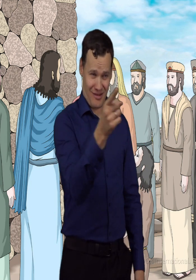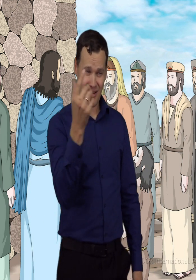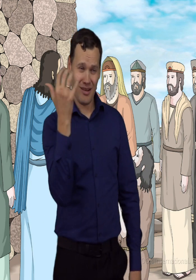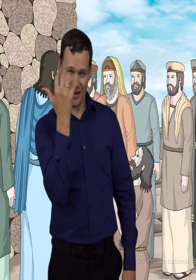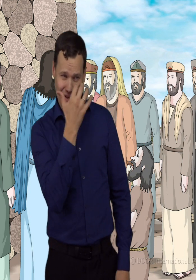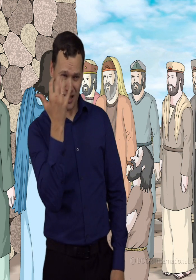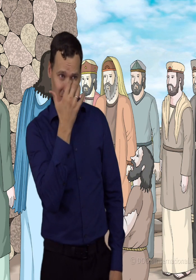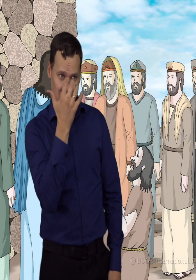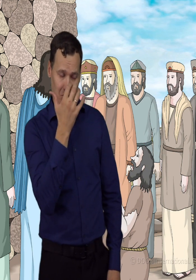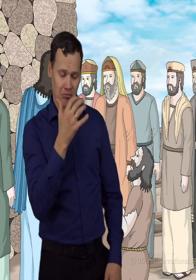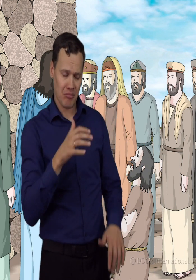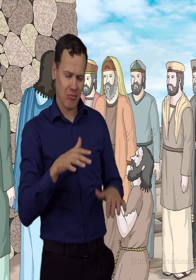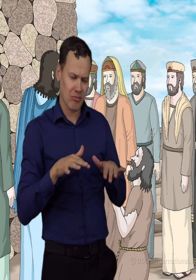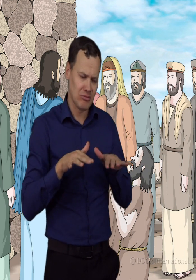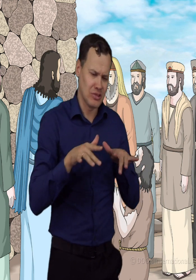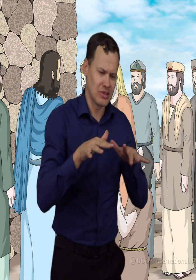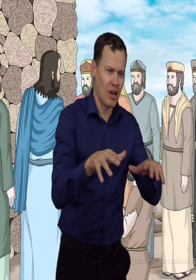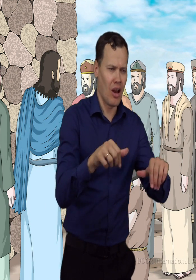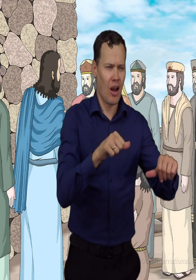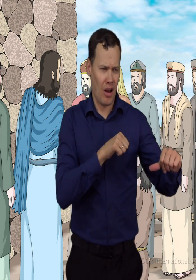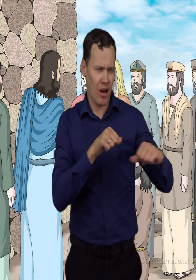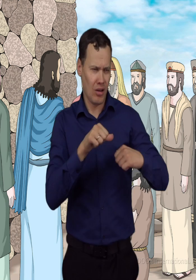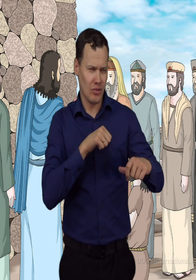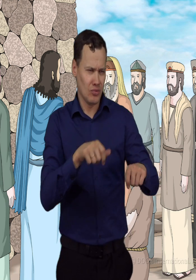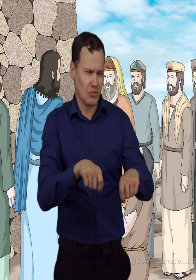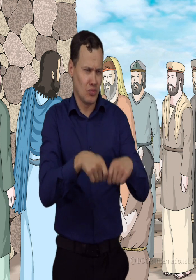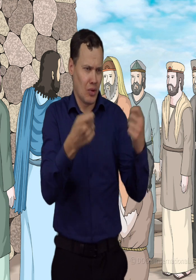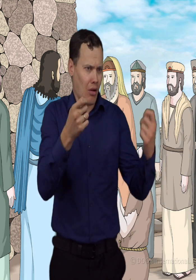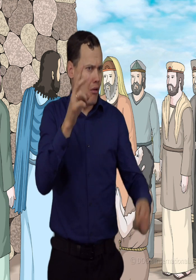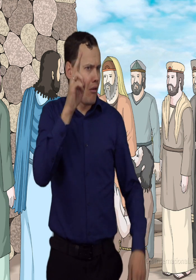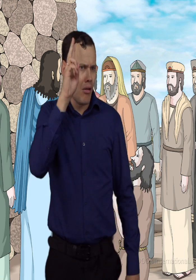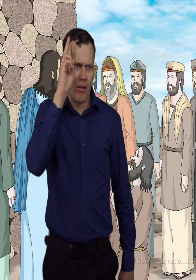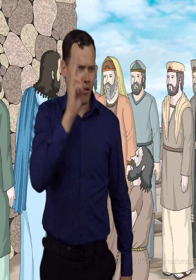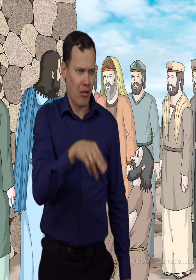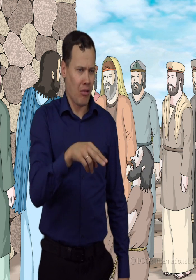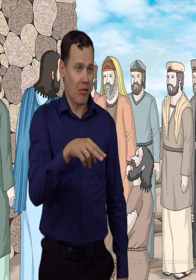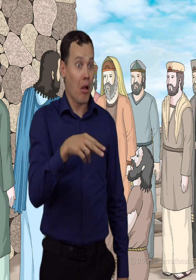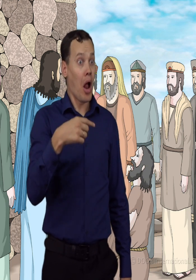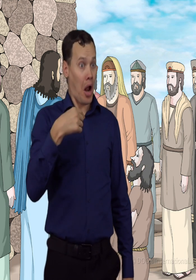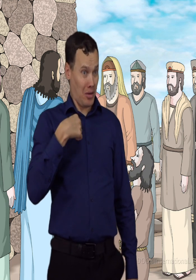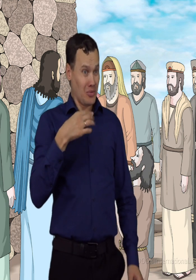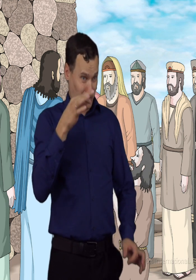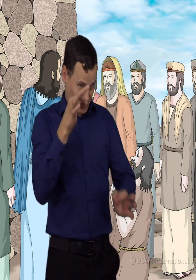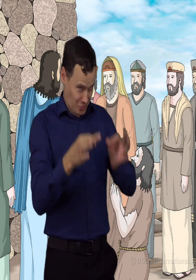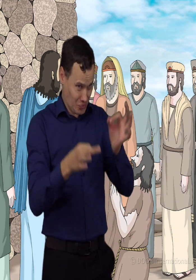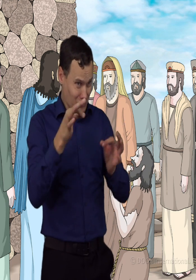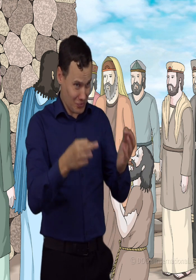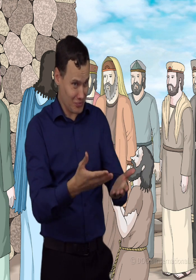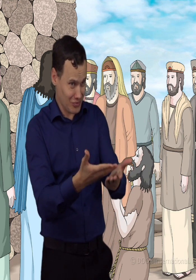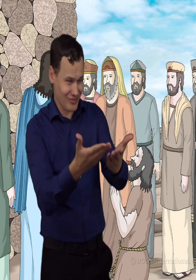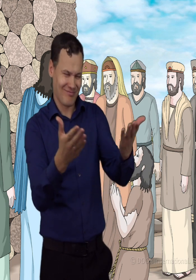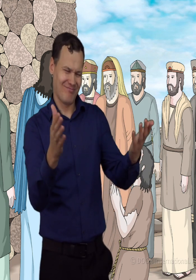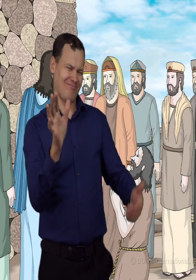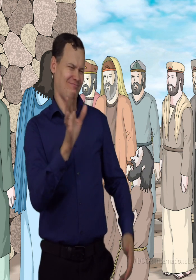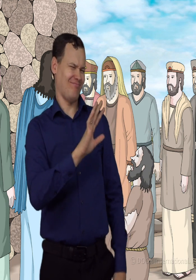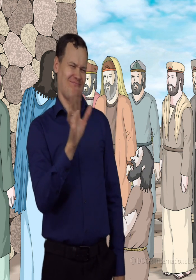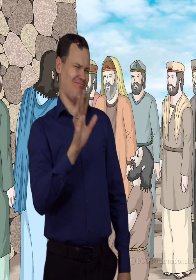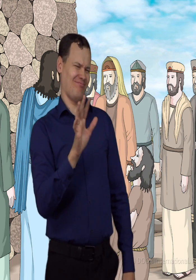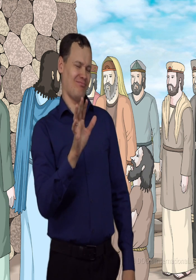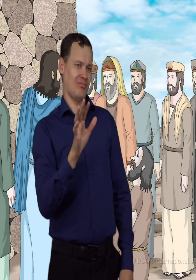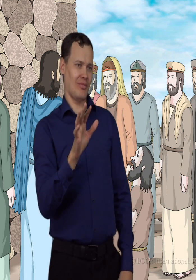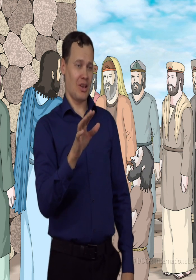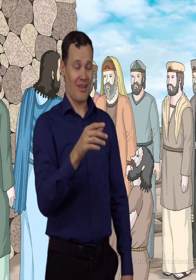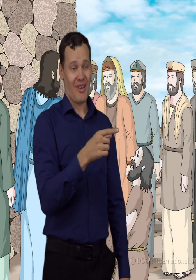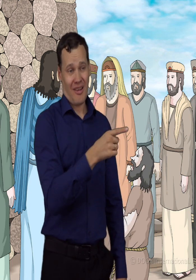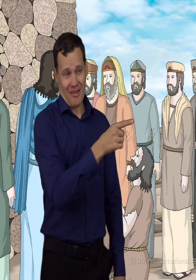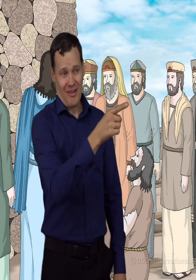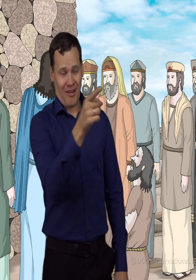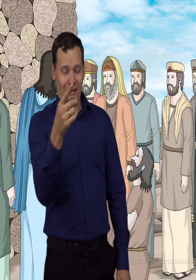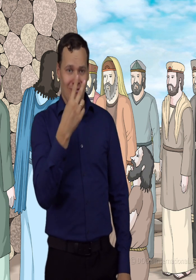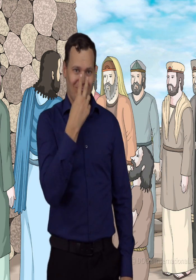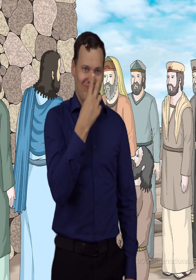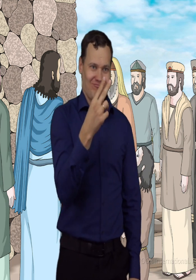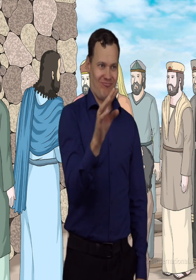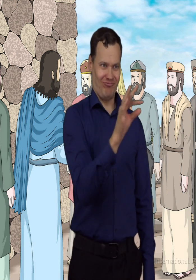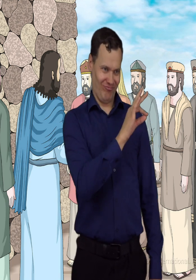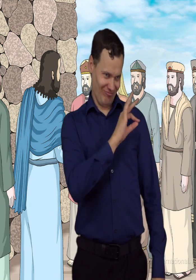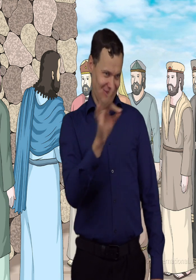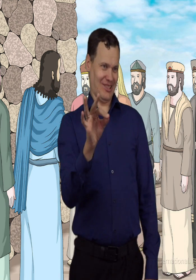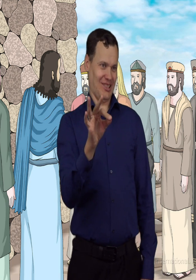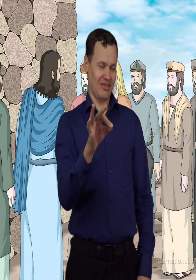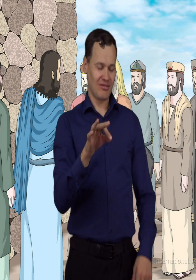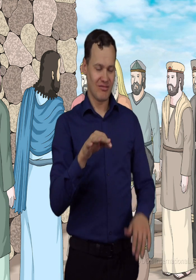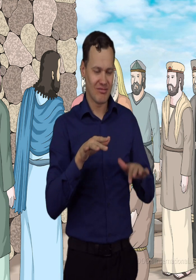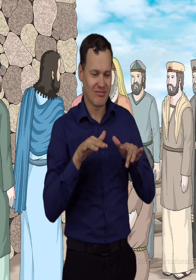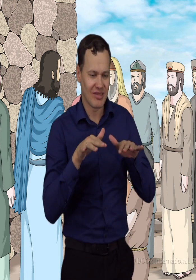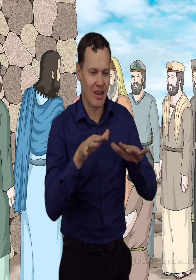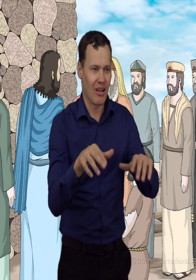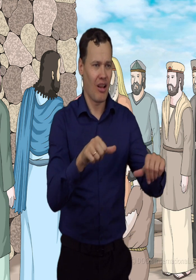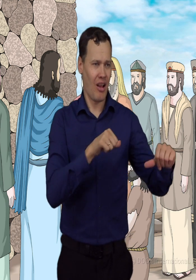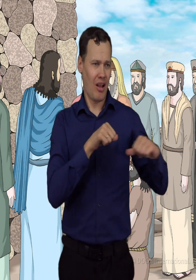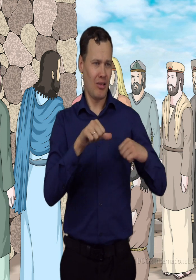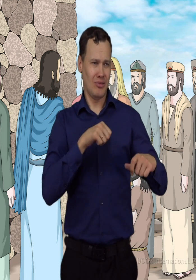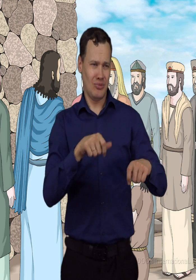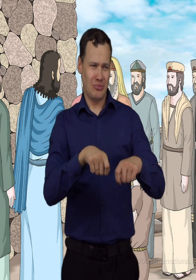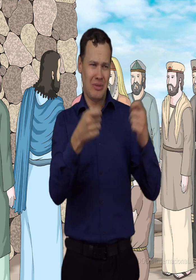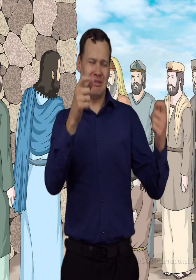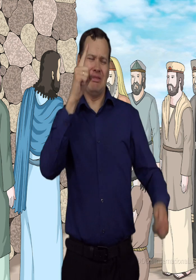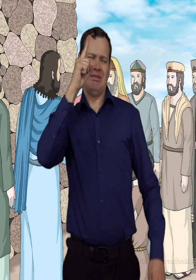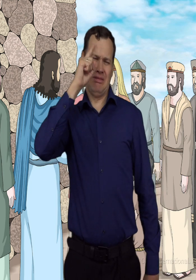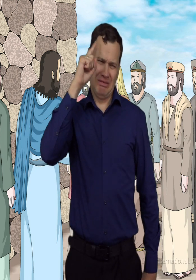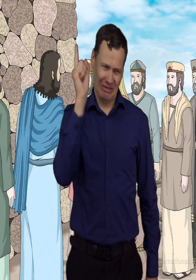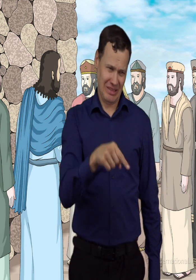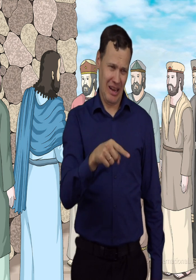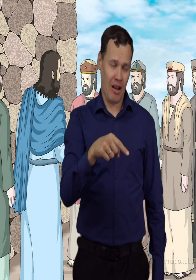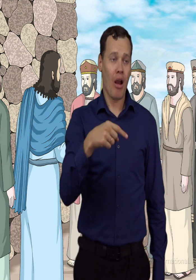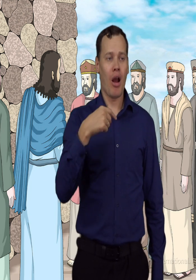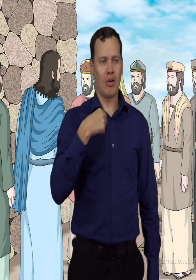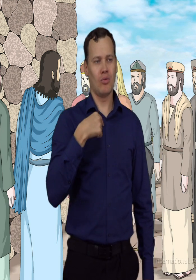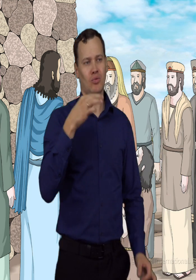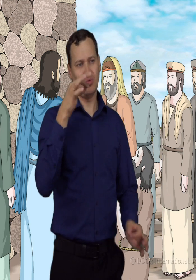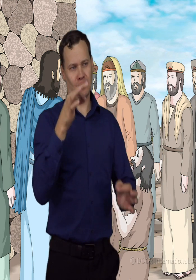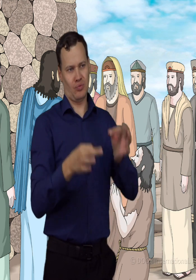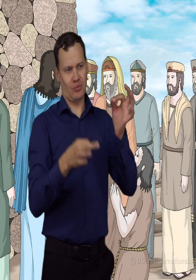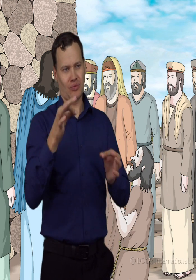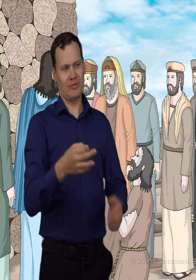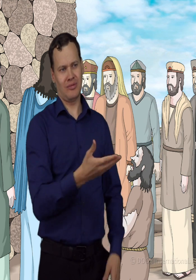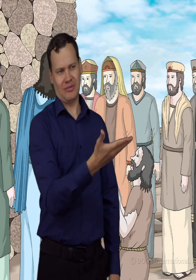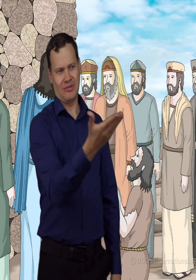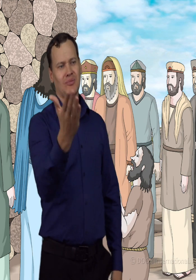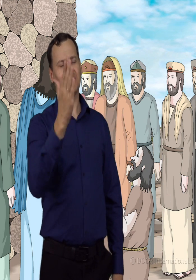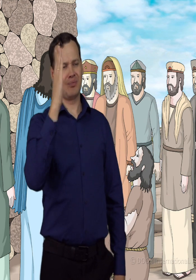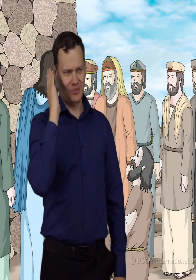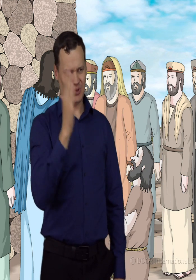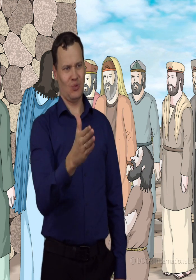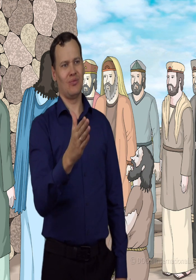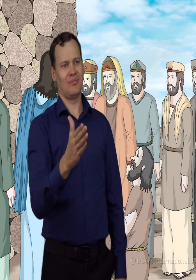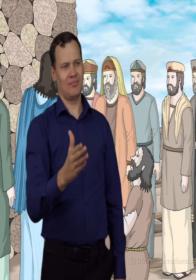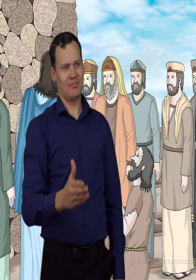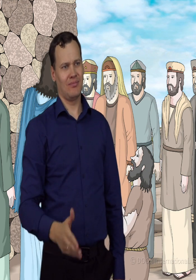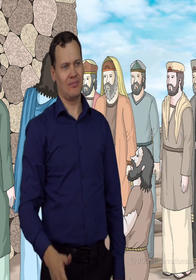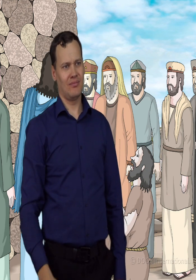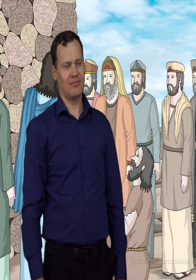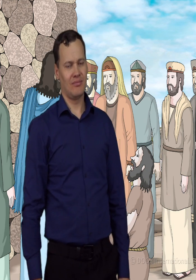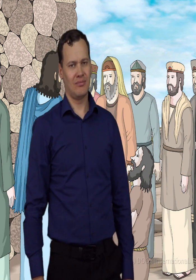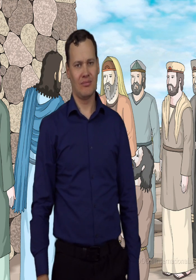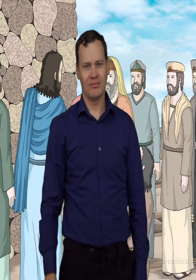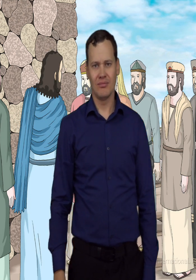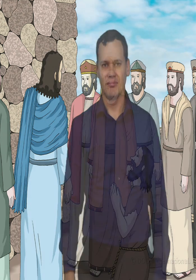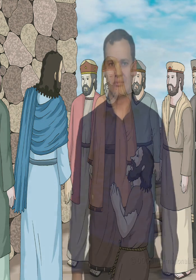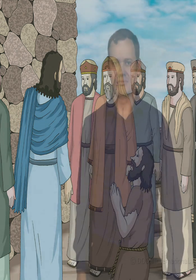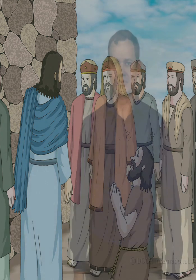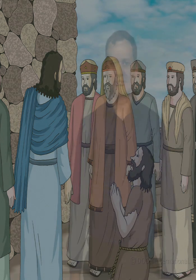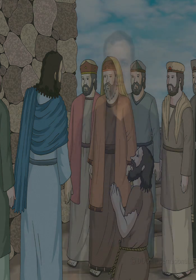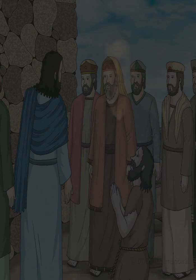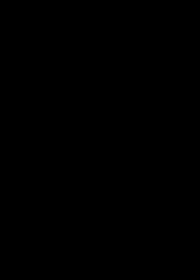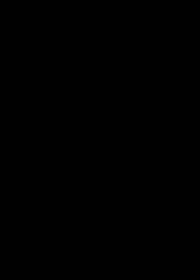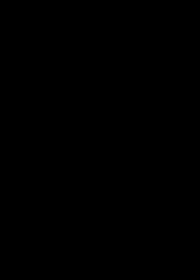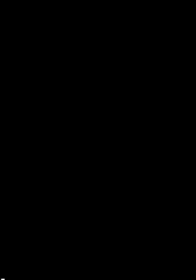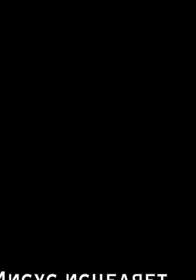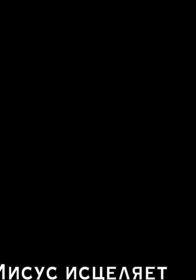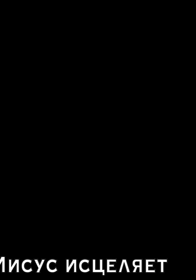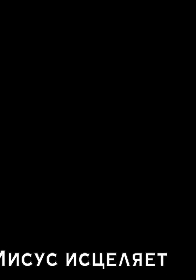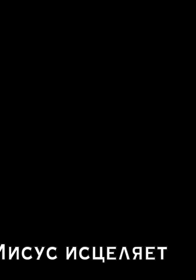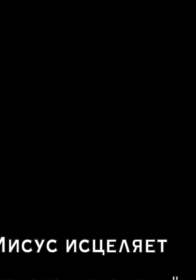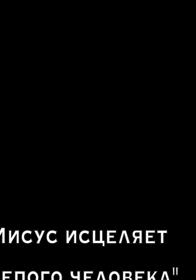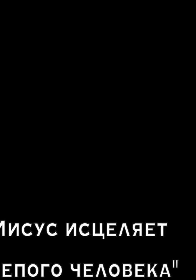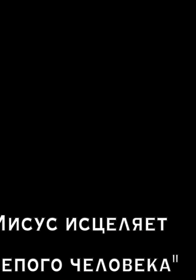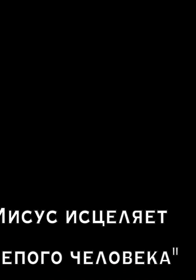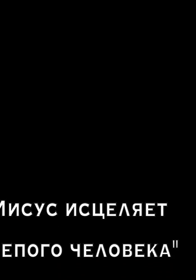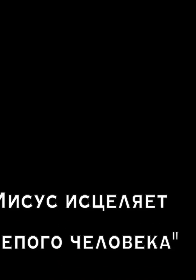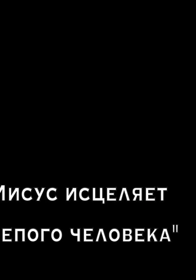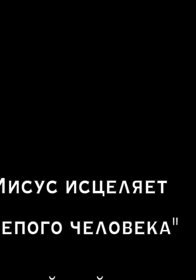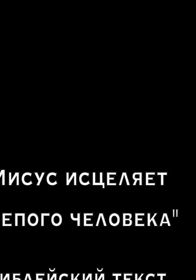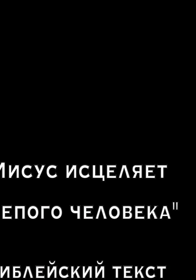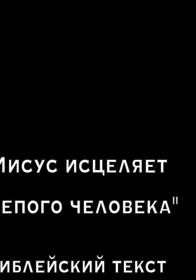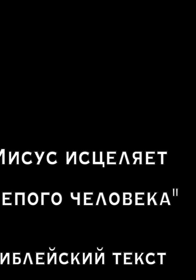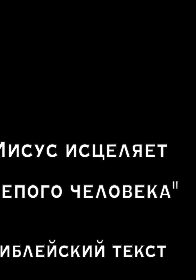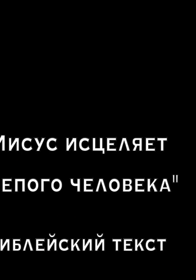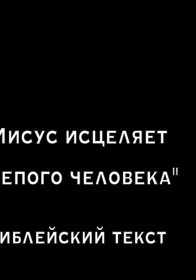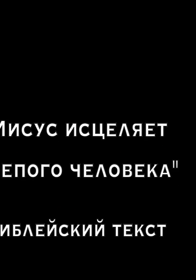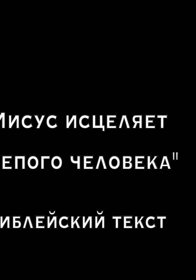“If you were blind,” Jesus replied, “you would not be guilty of sin. But since you claim you can see, your guilt remains.”